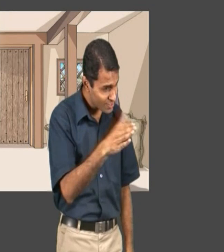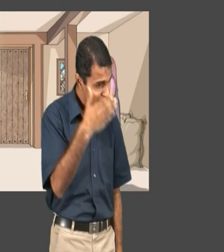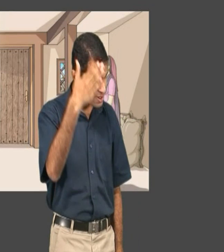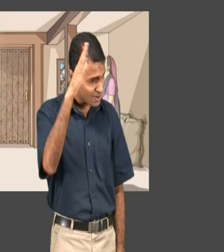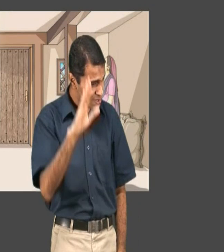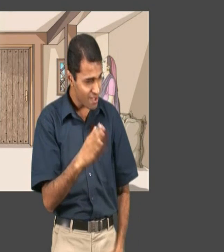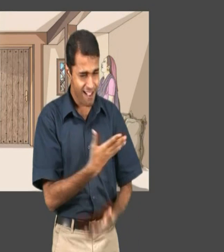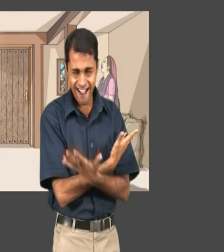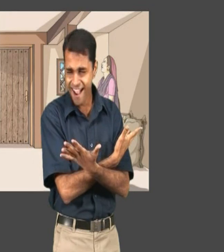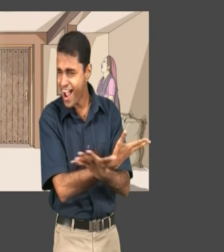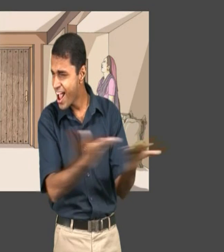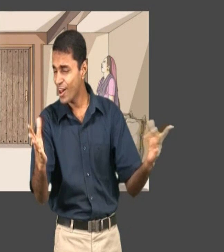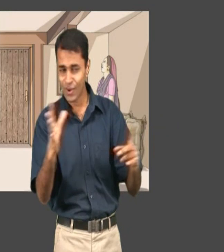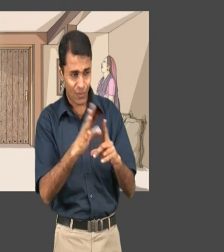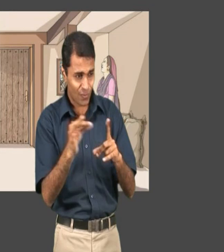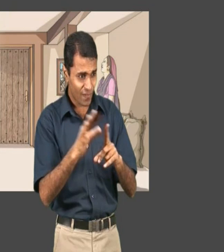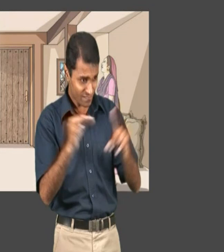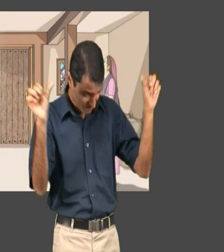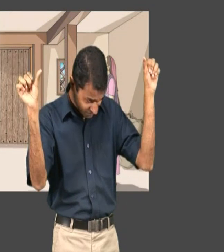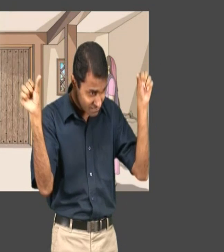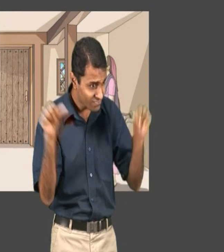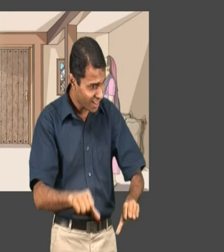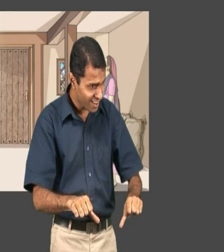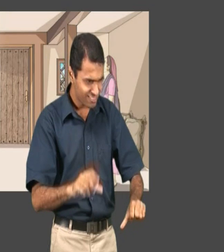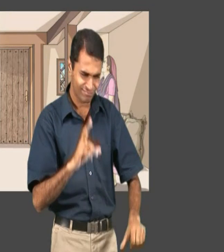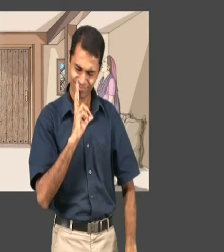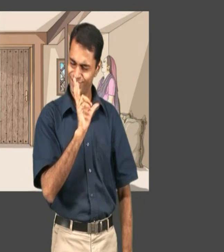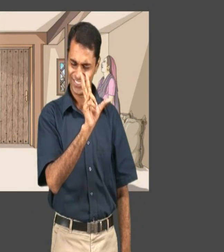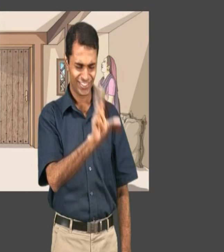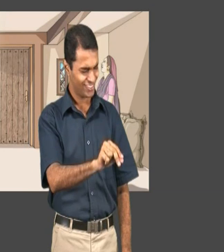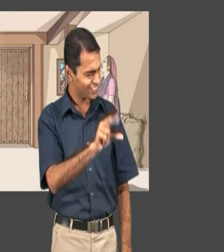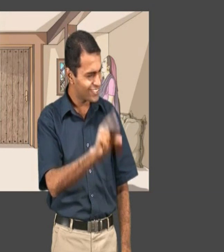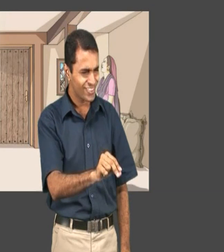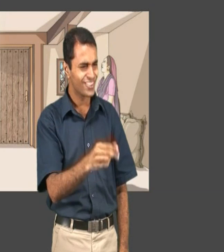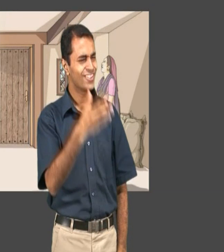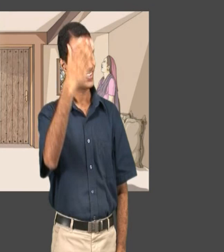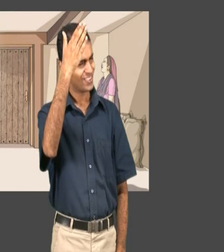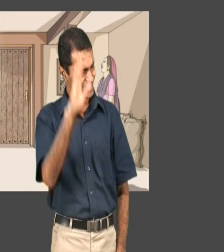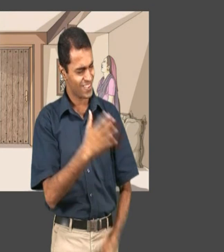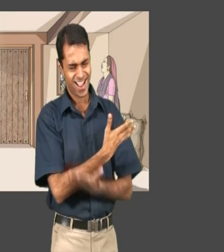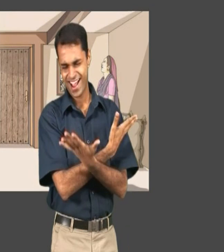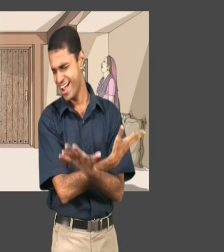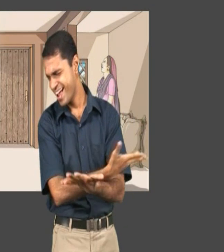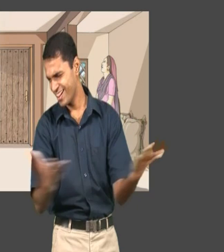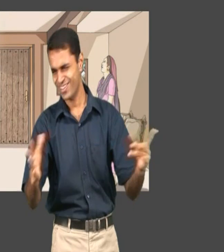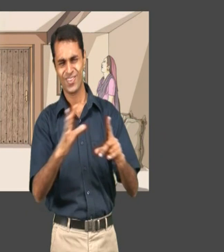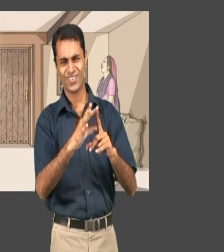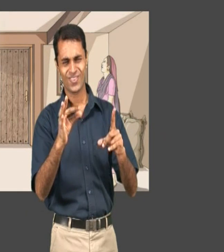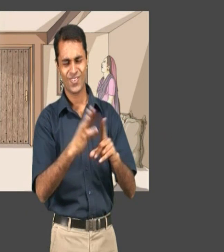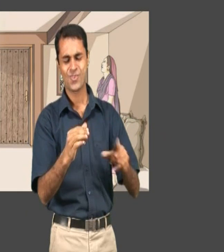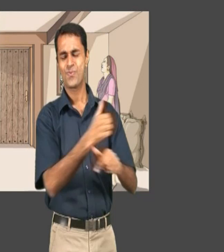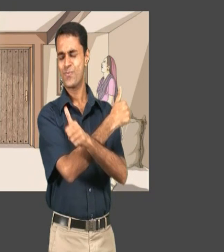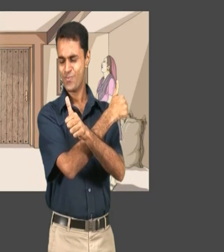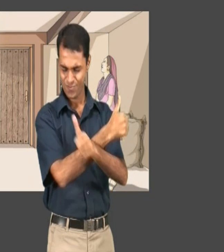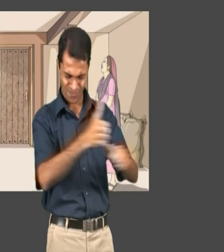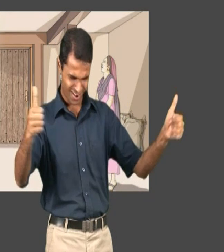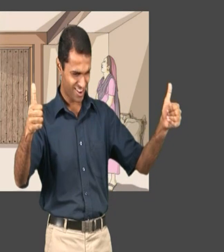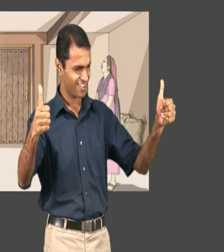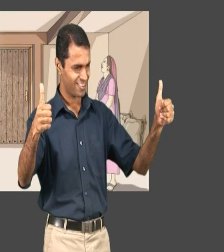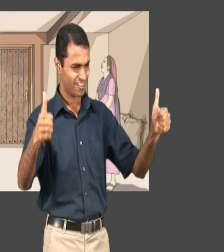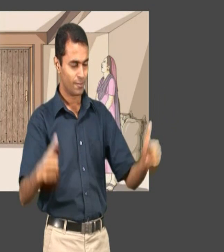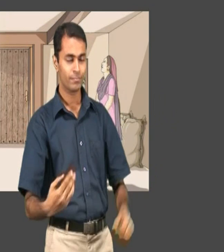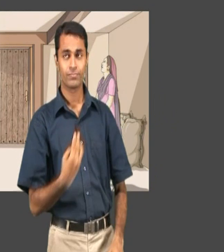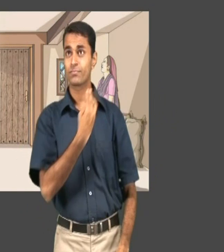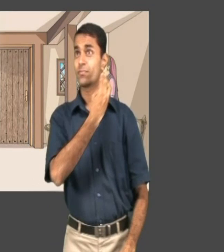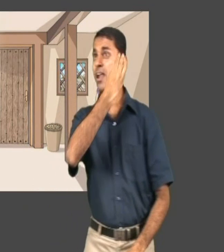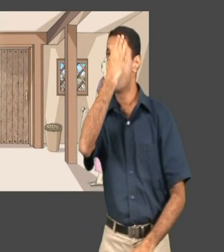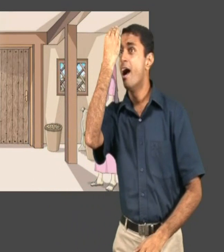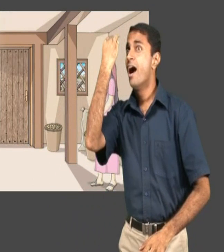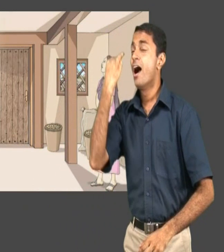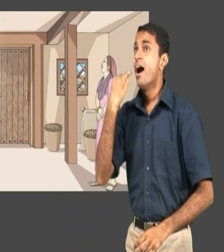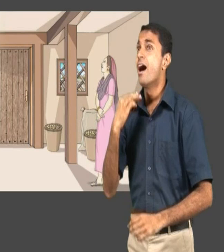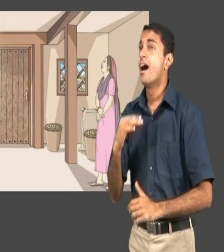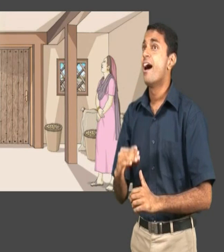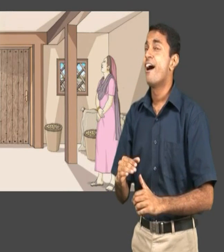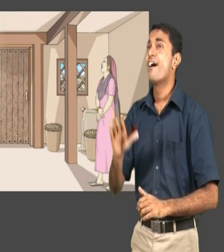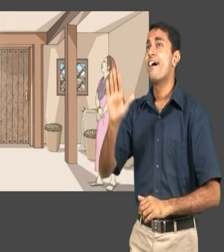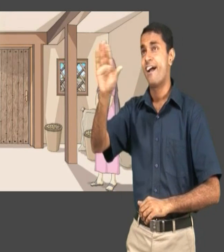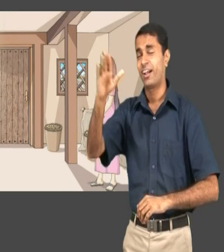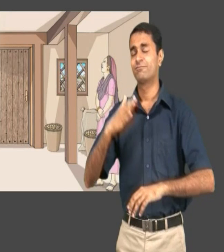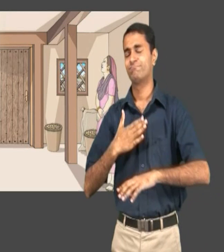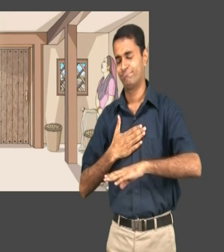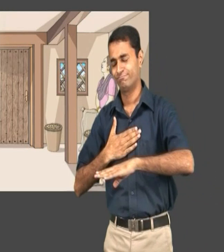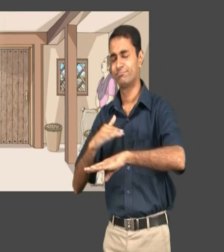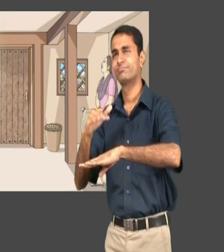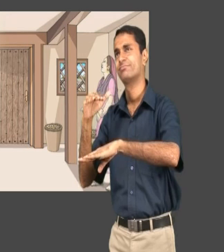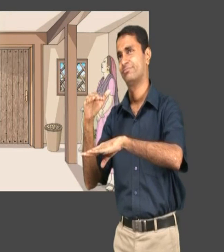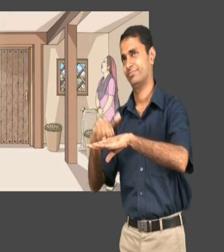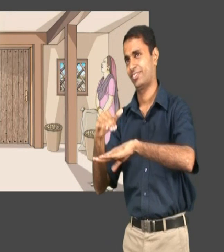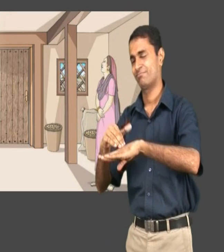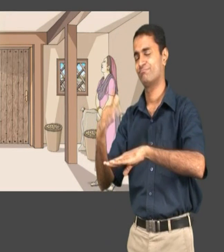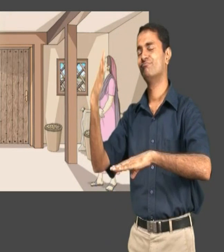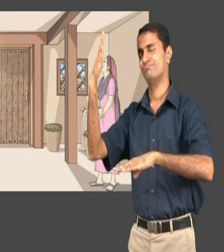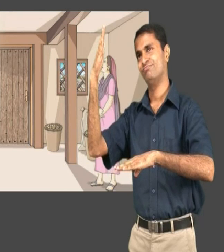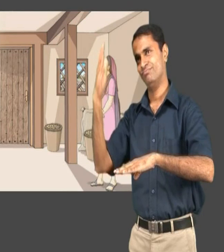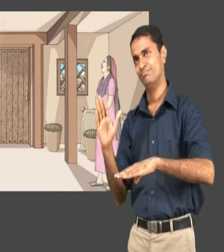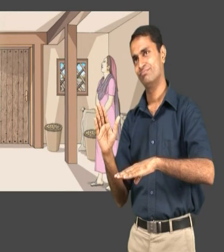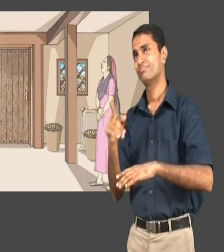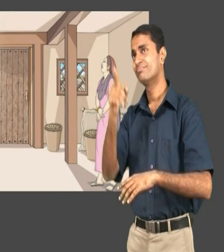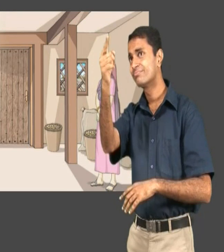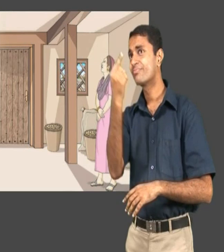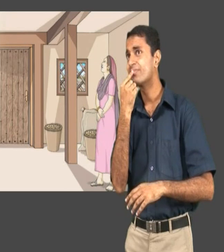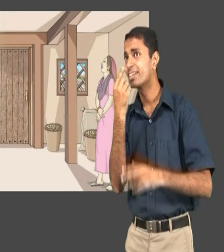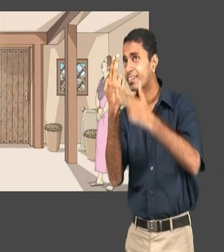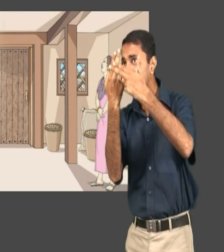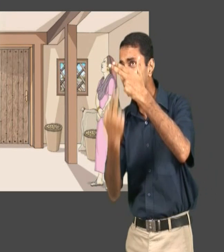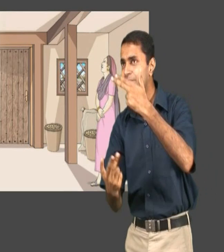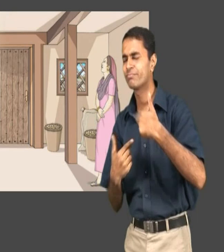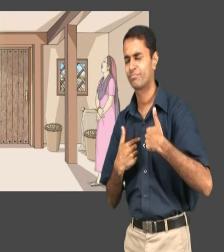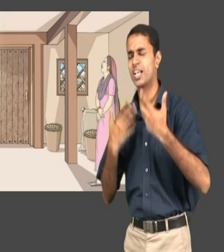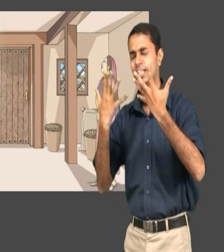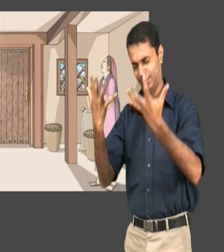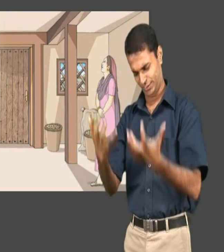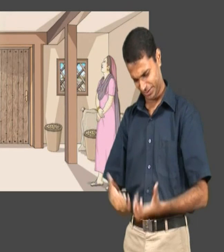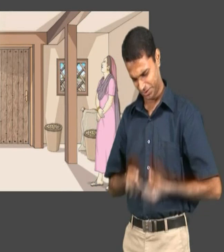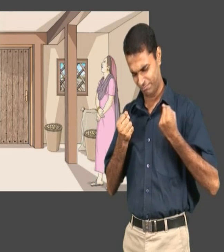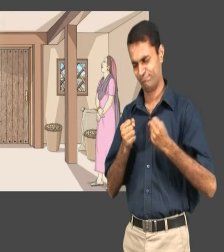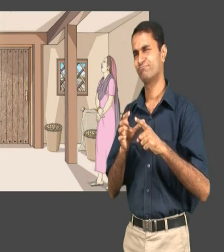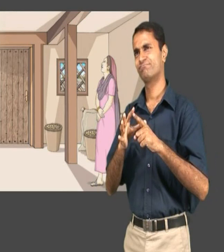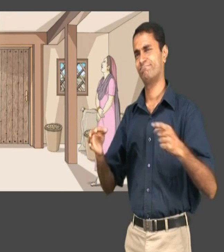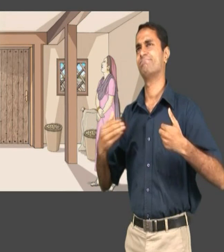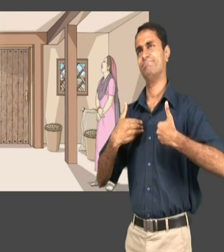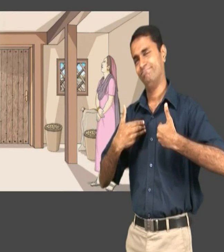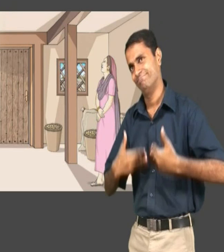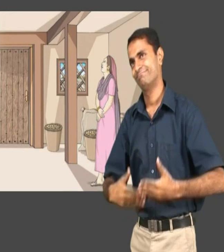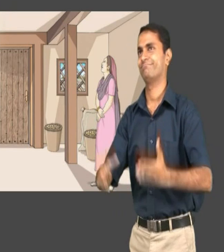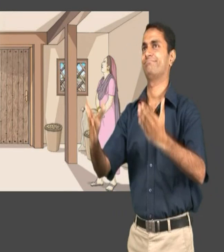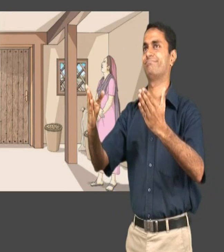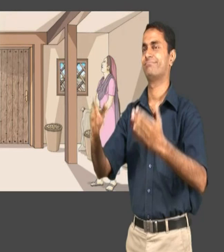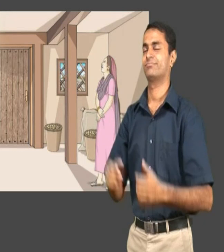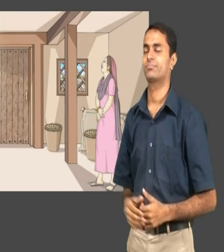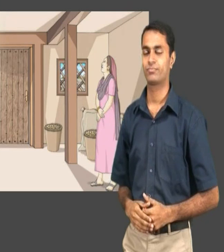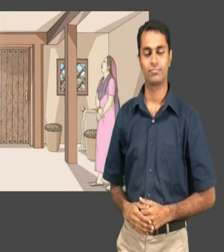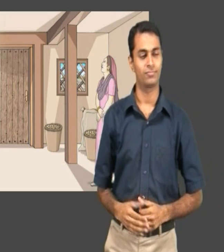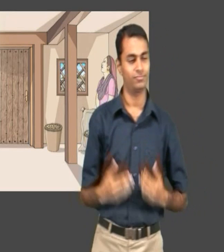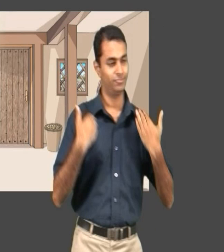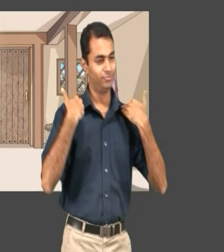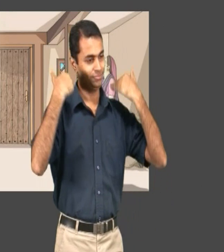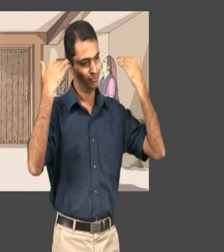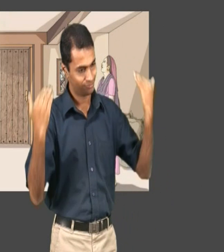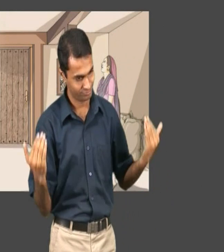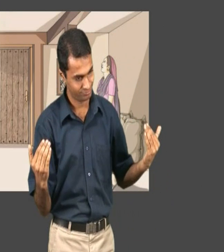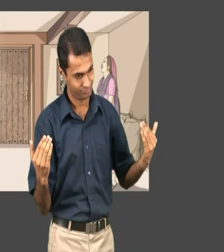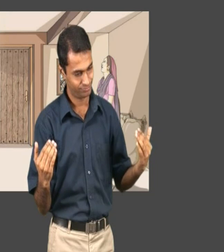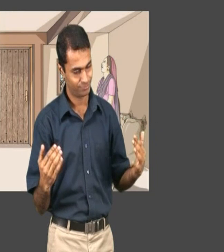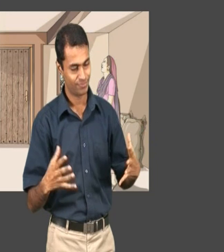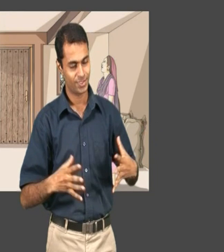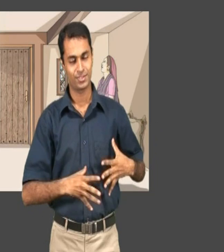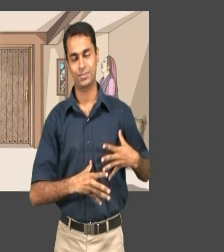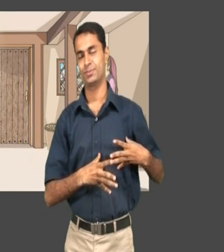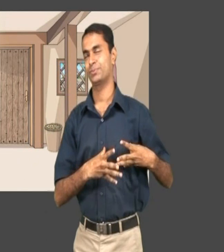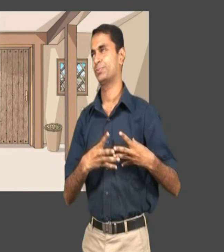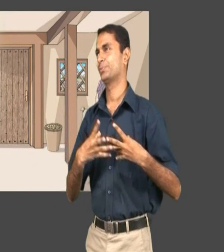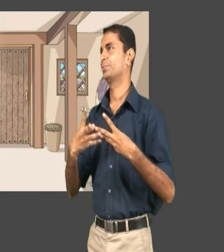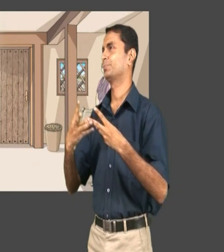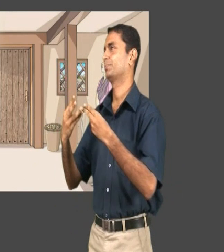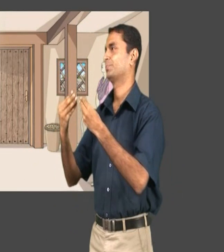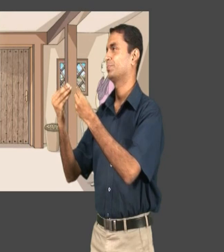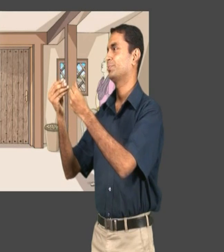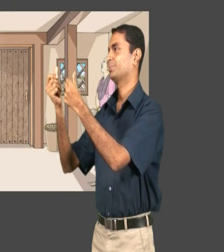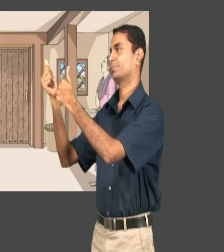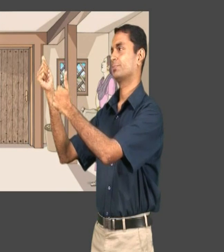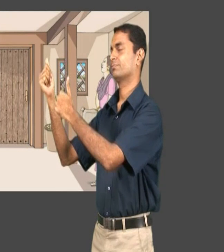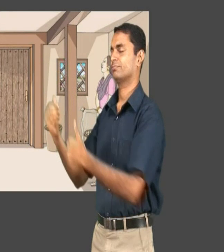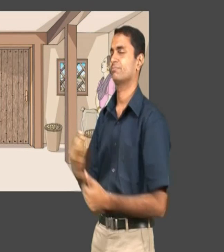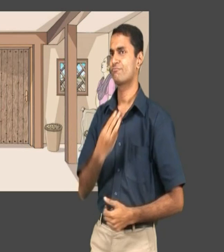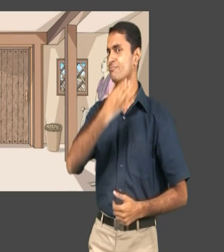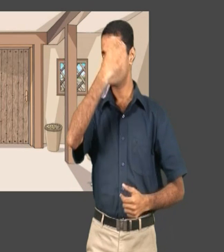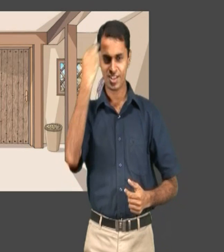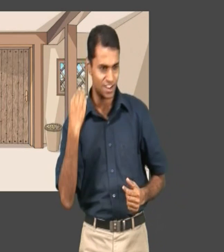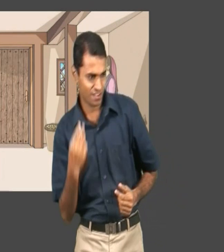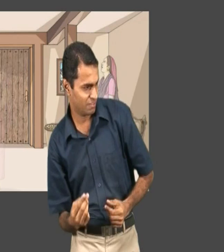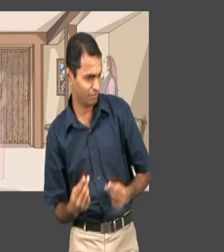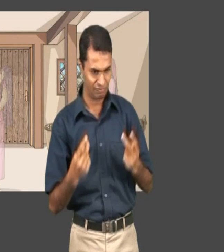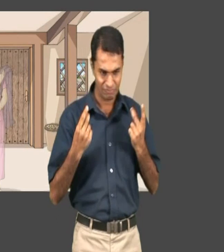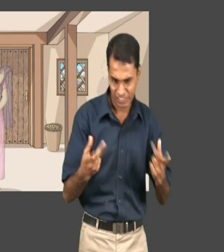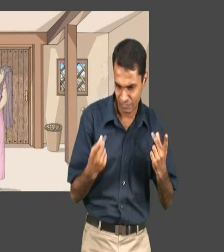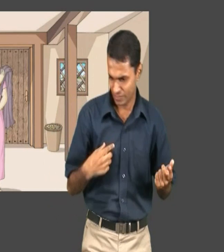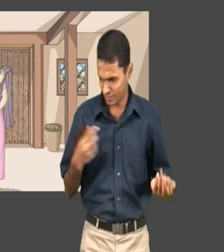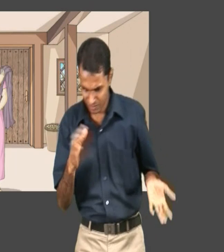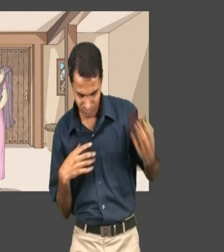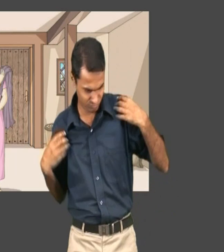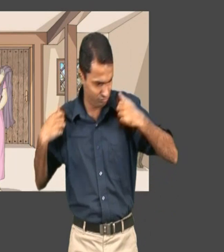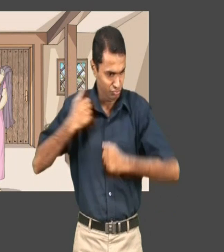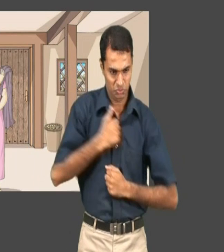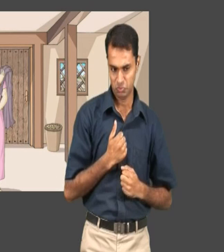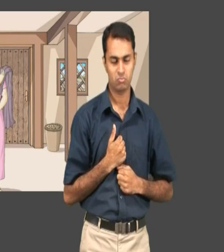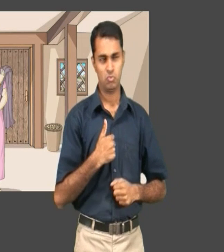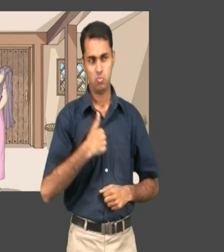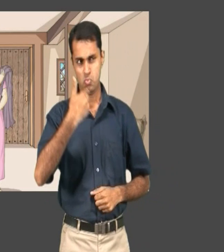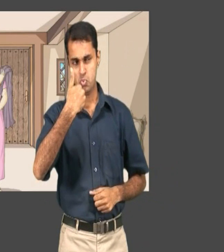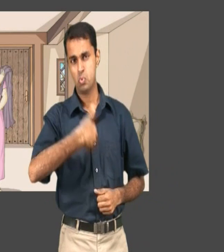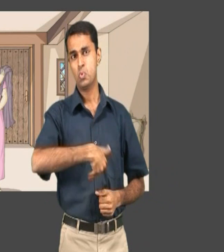For no word from God will ever fail.” “I am the Lord’s servant,” Mary answered. “May it happen to me according to your word.”